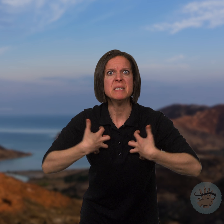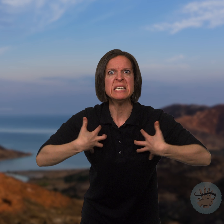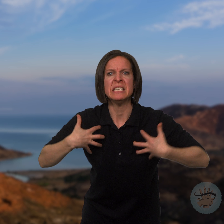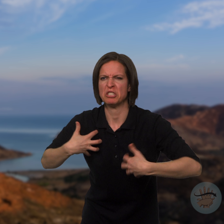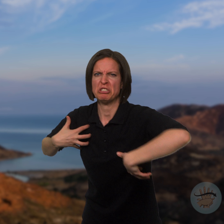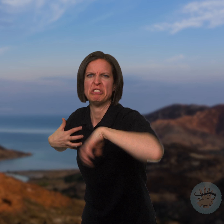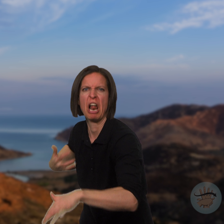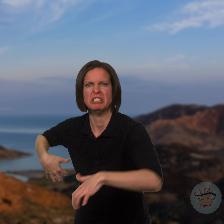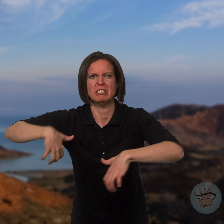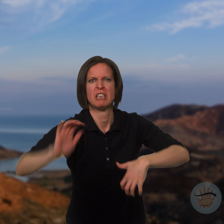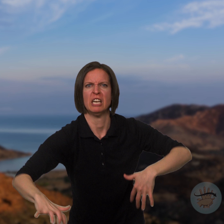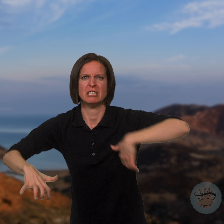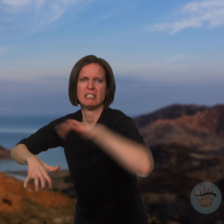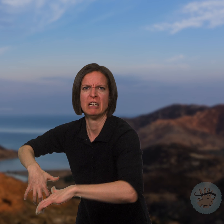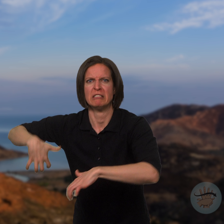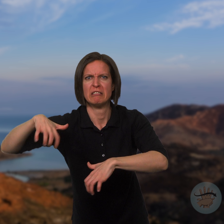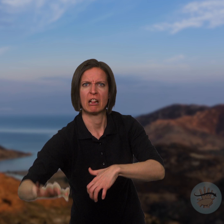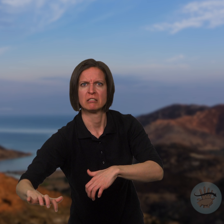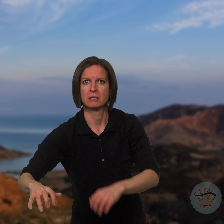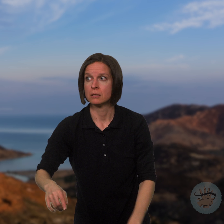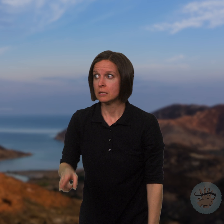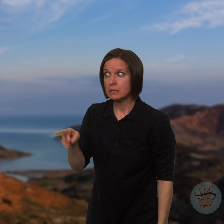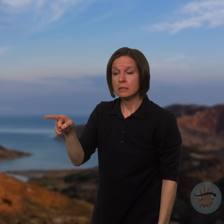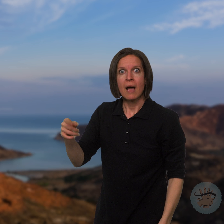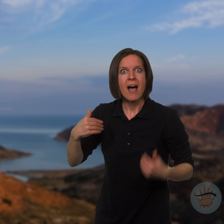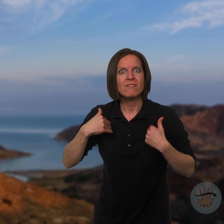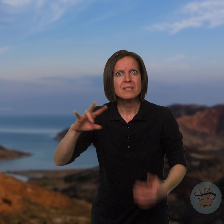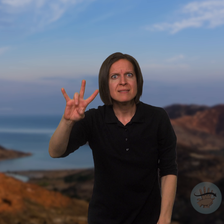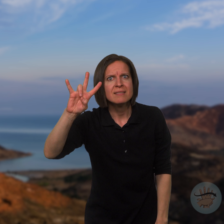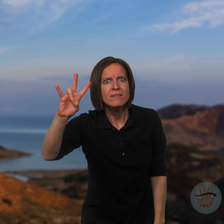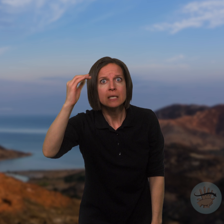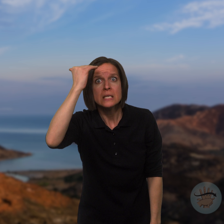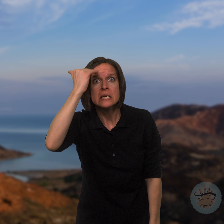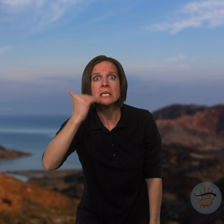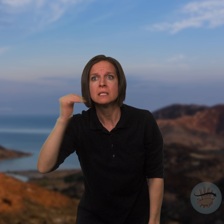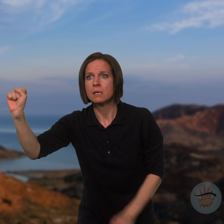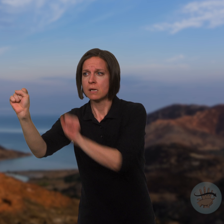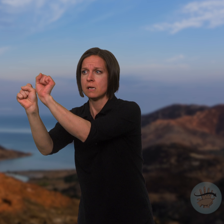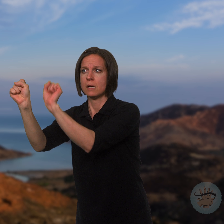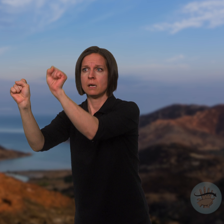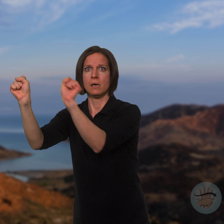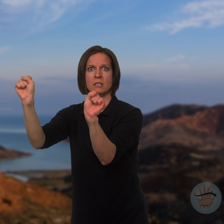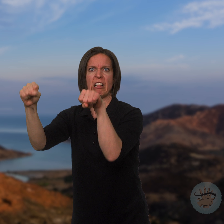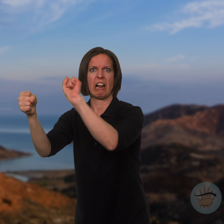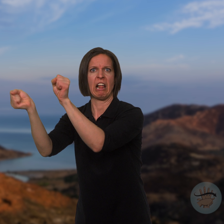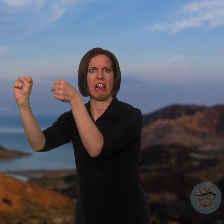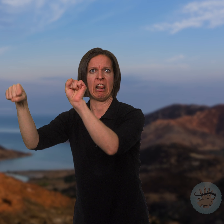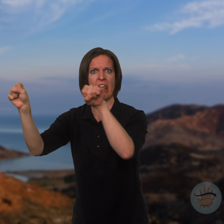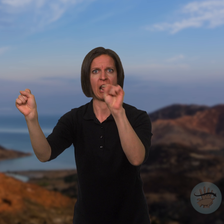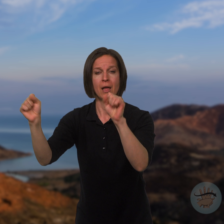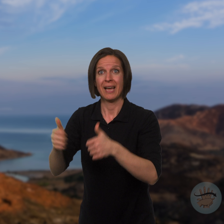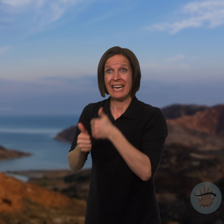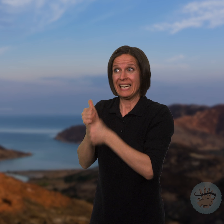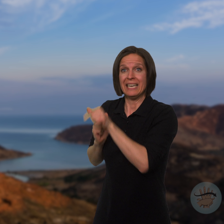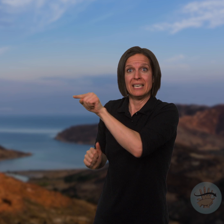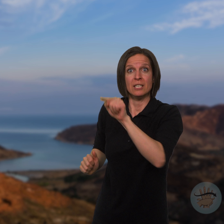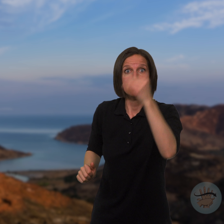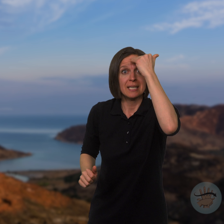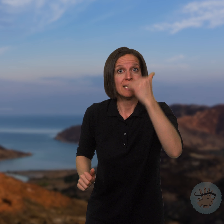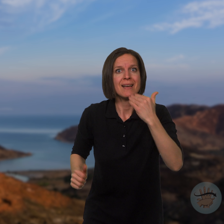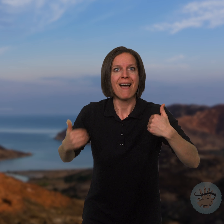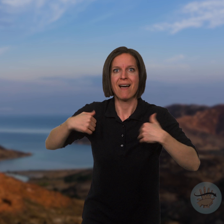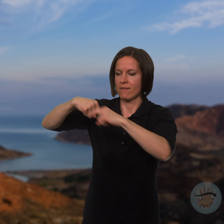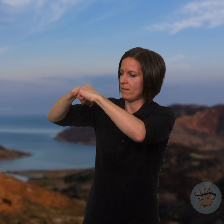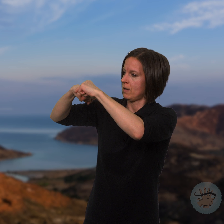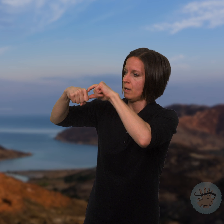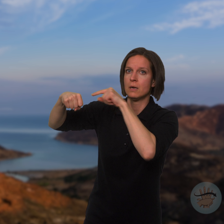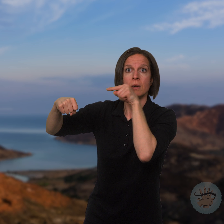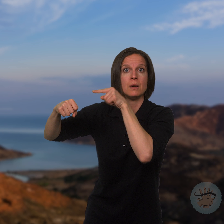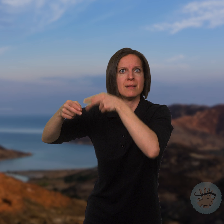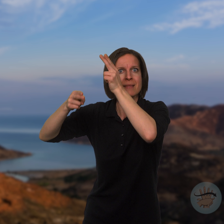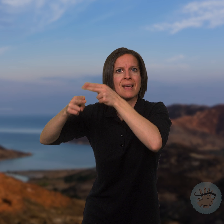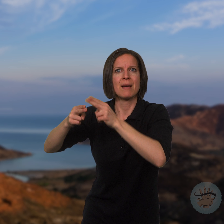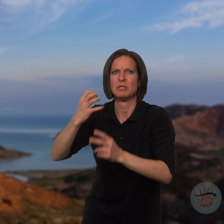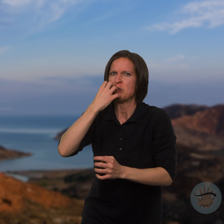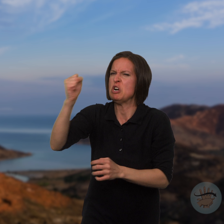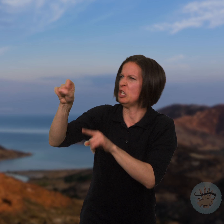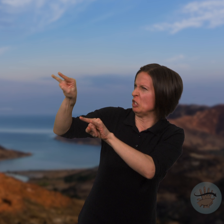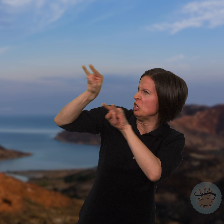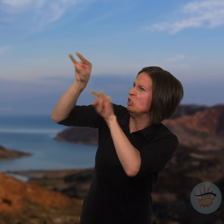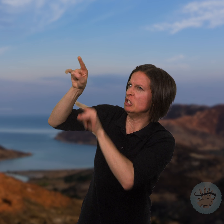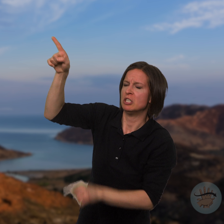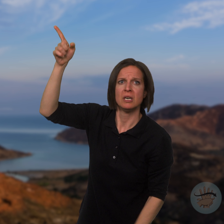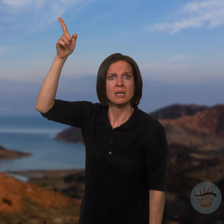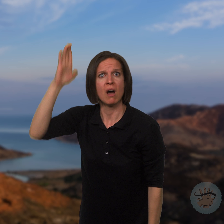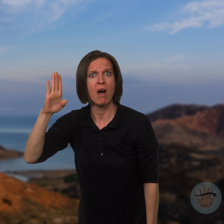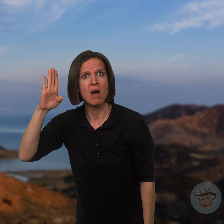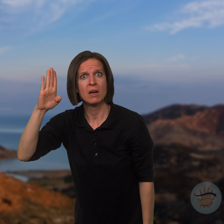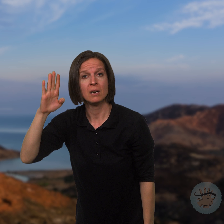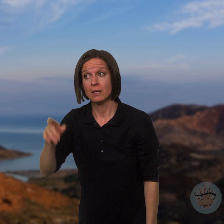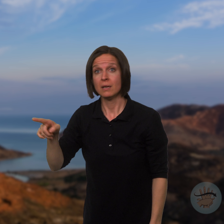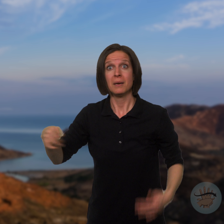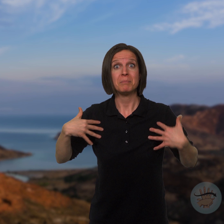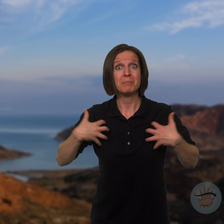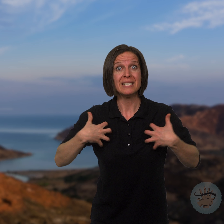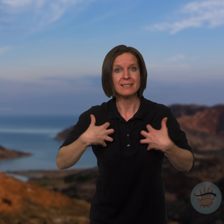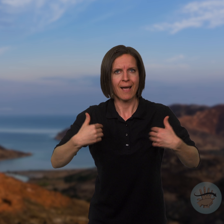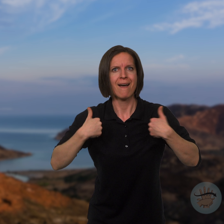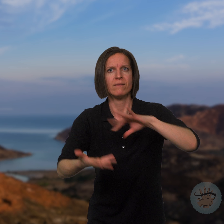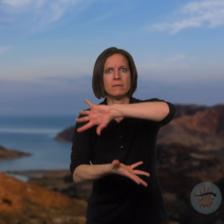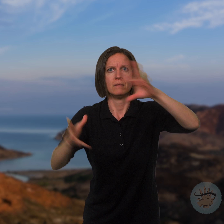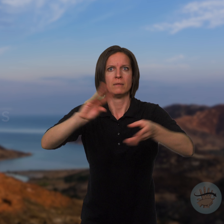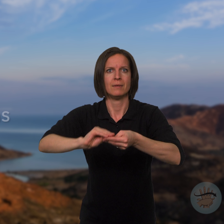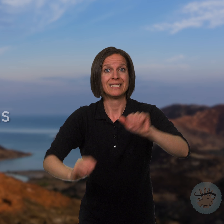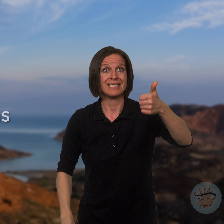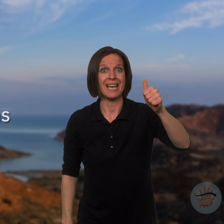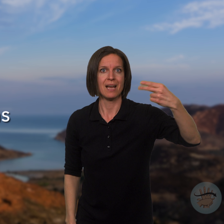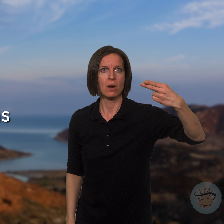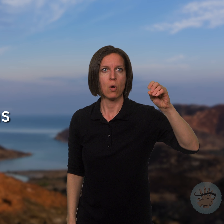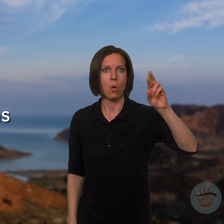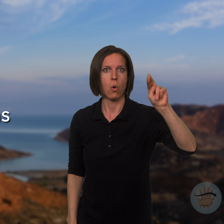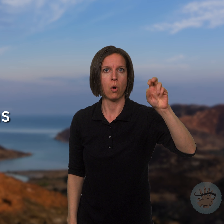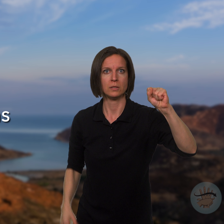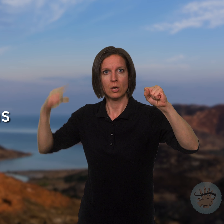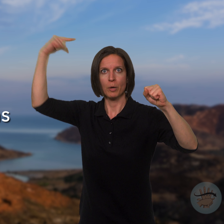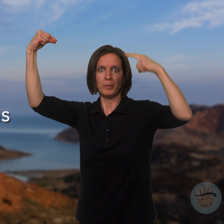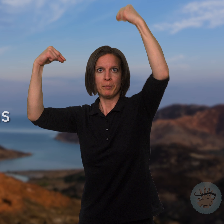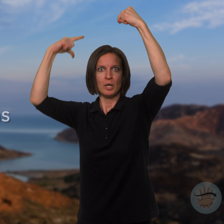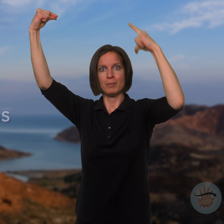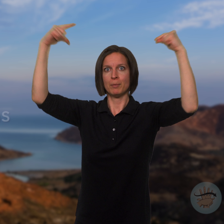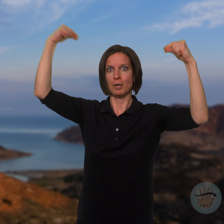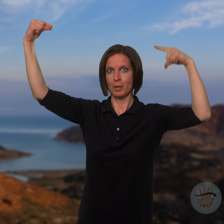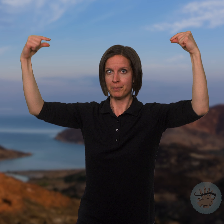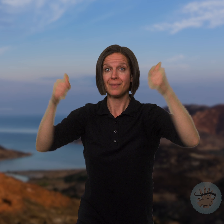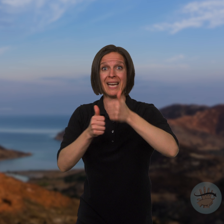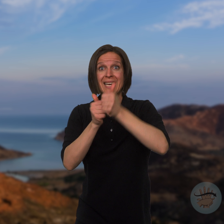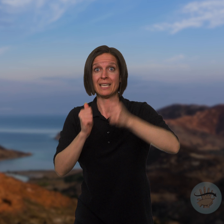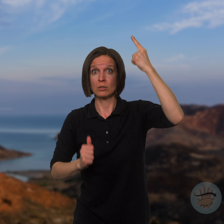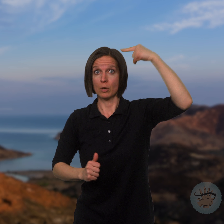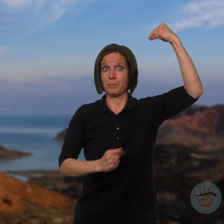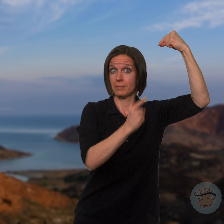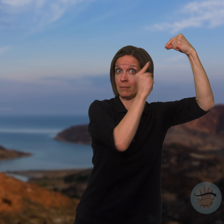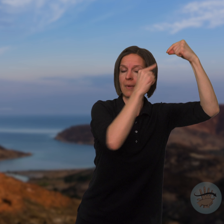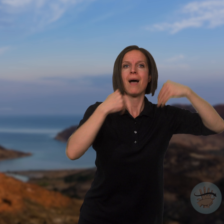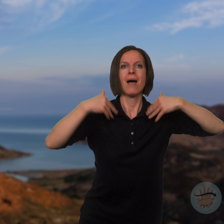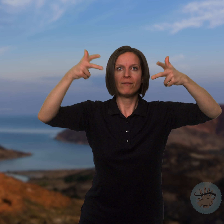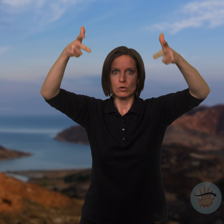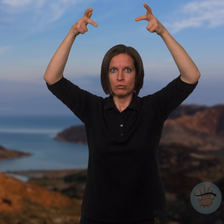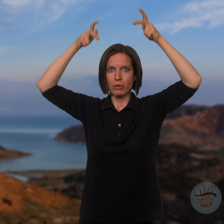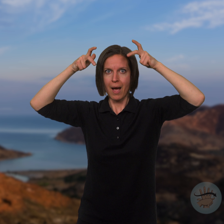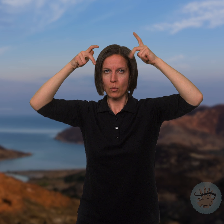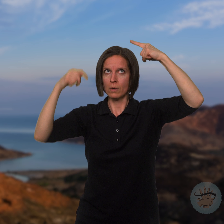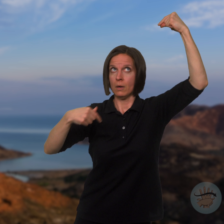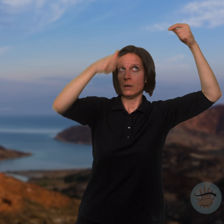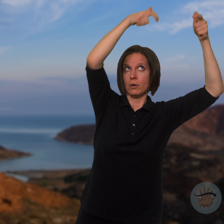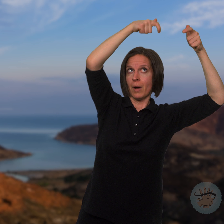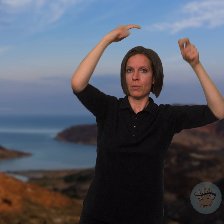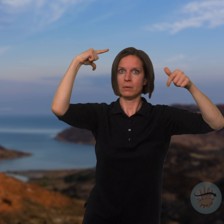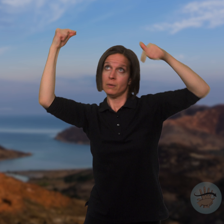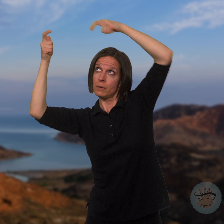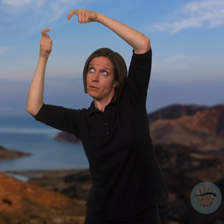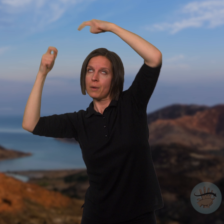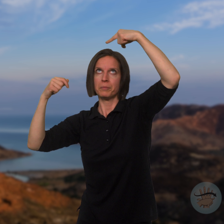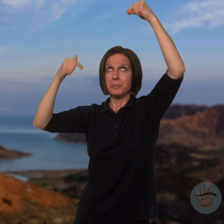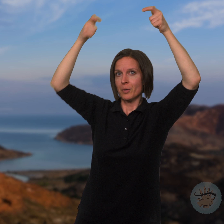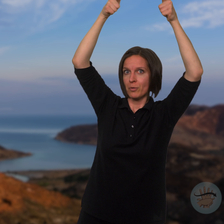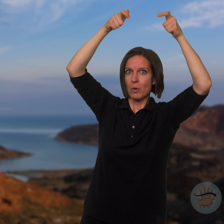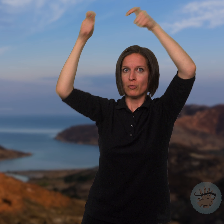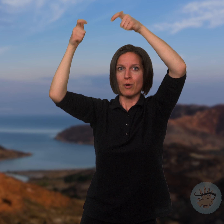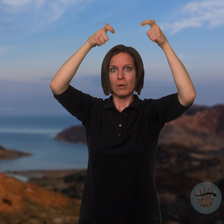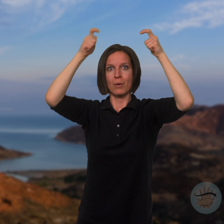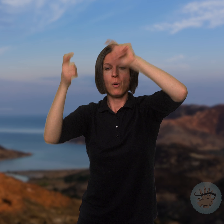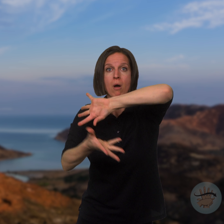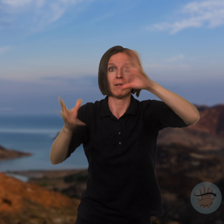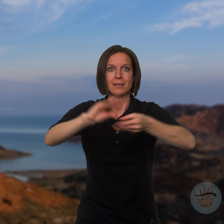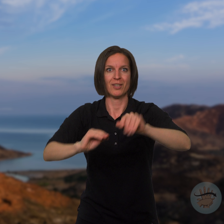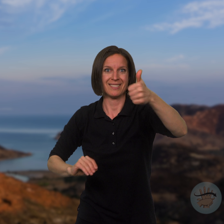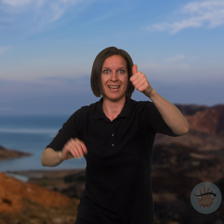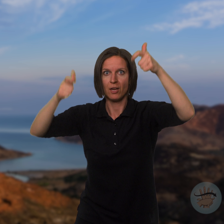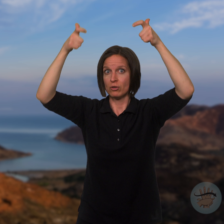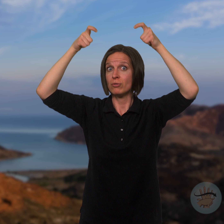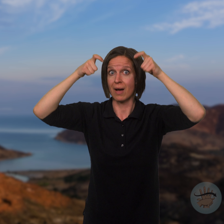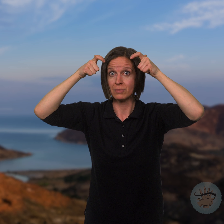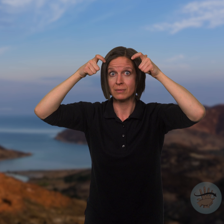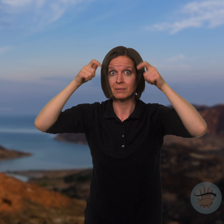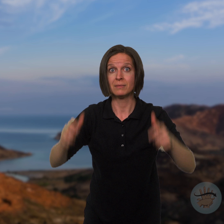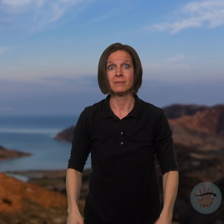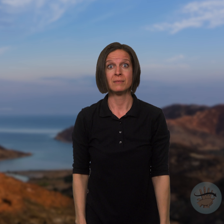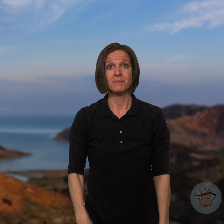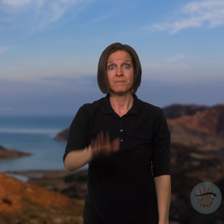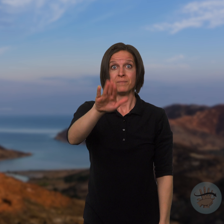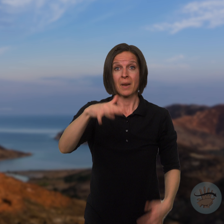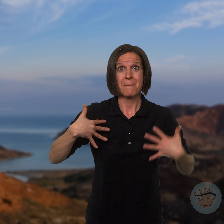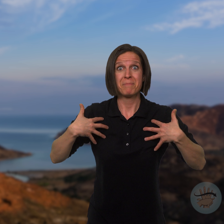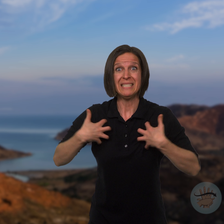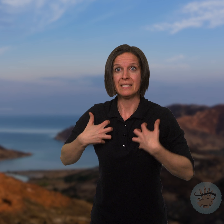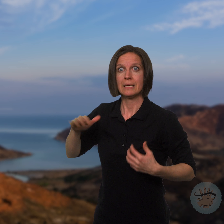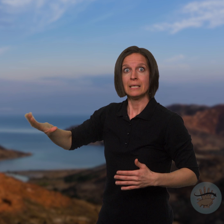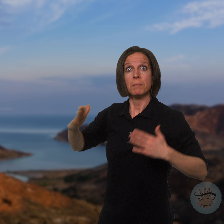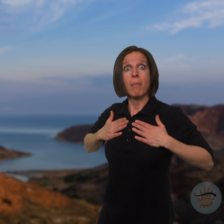There were ten royal crowns on its horns and blasphemous names on its heads.